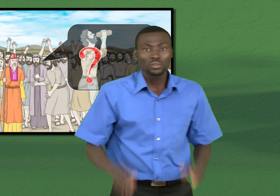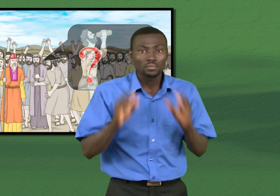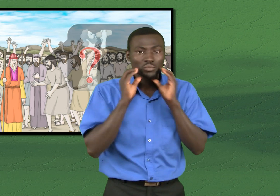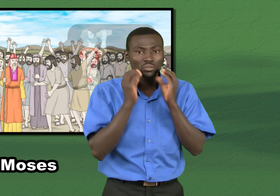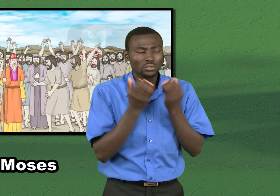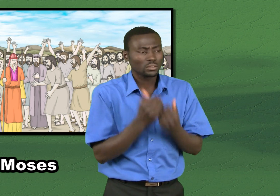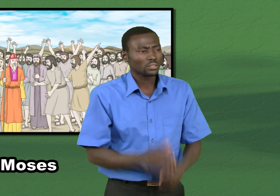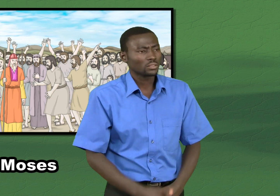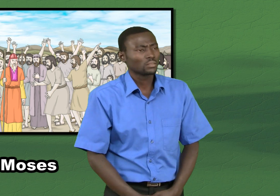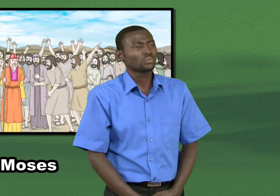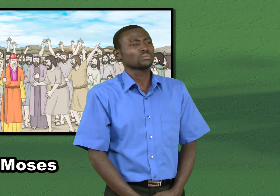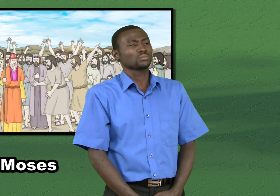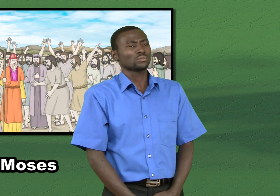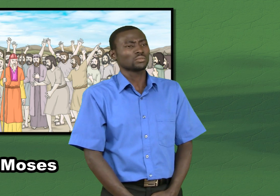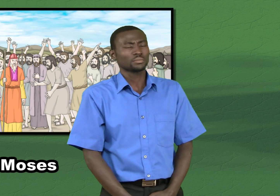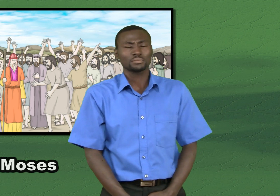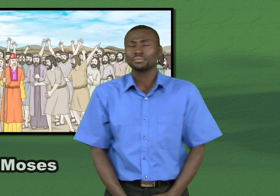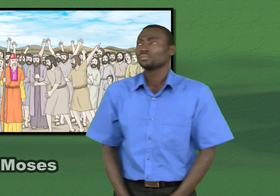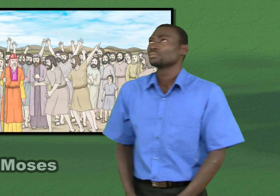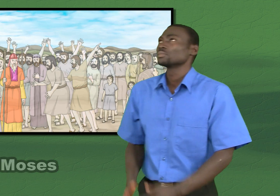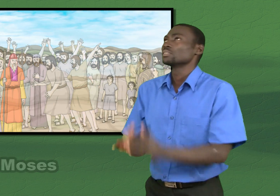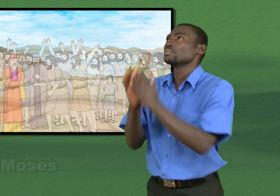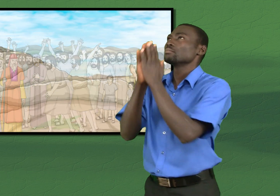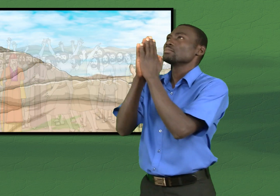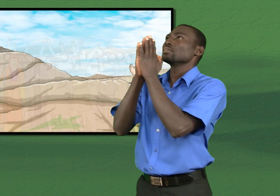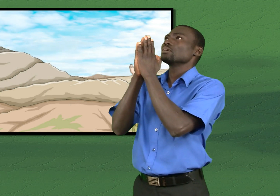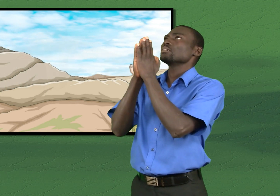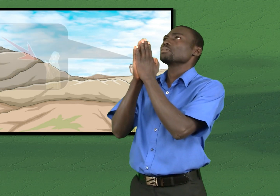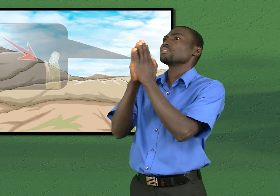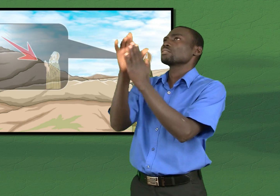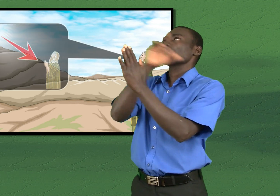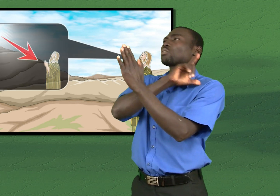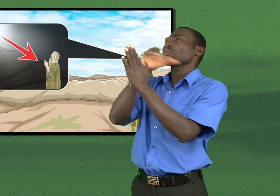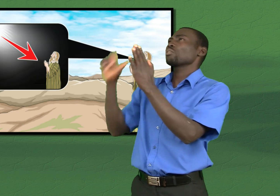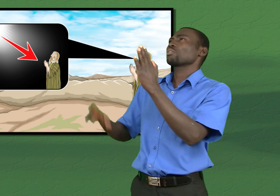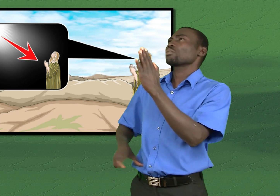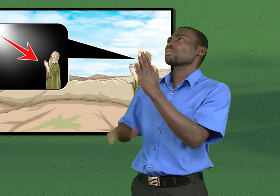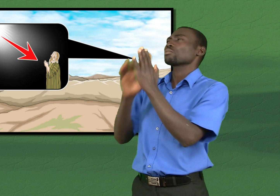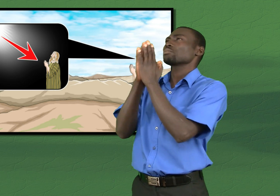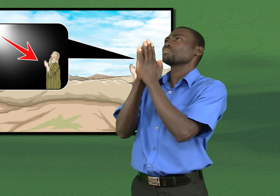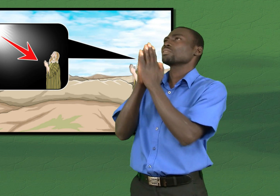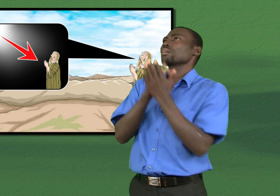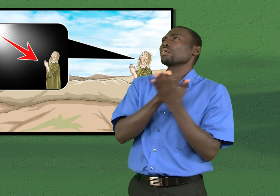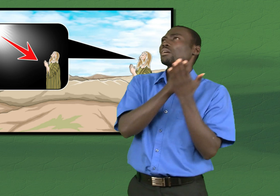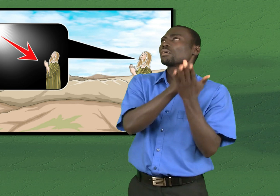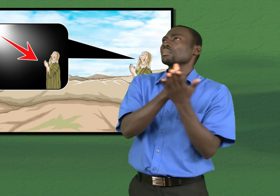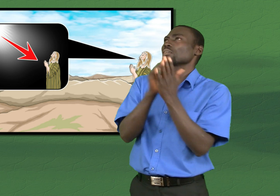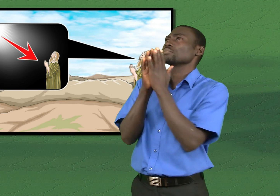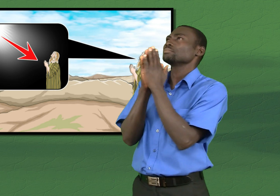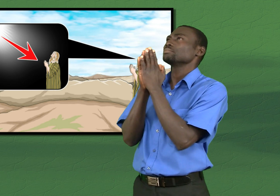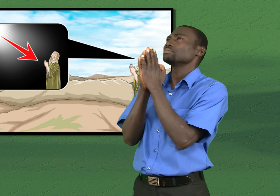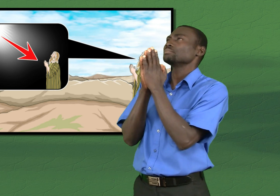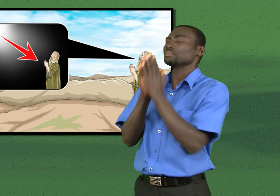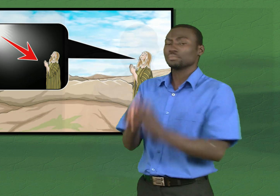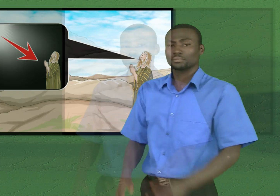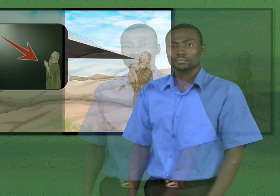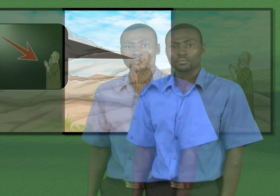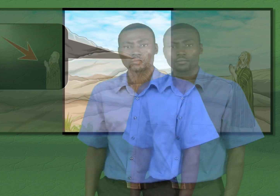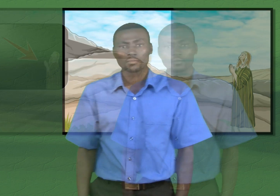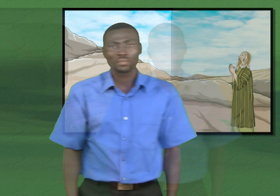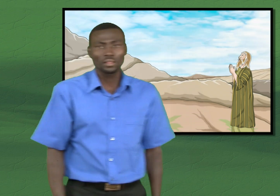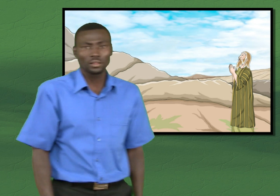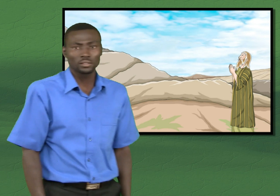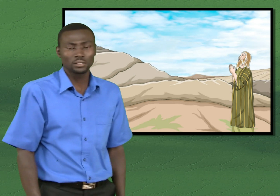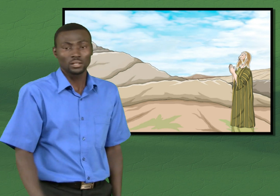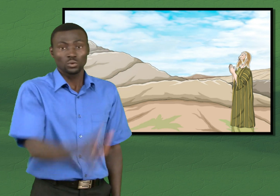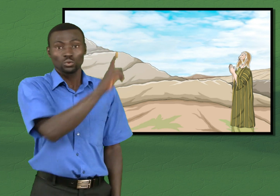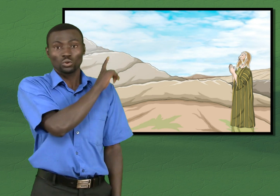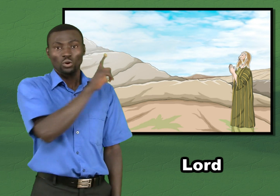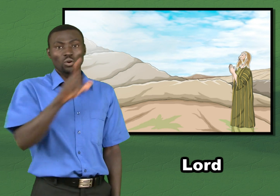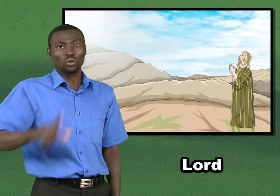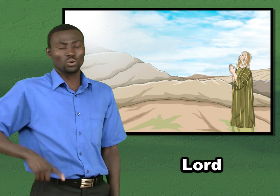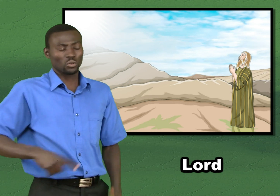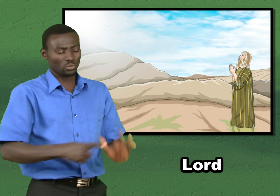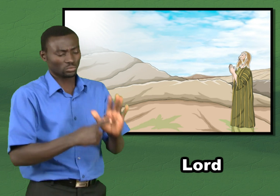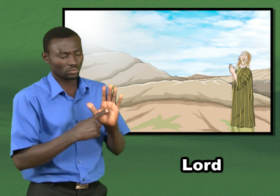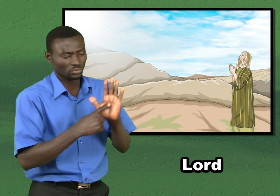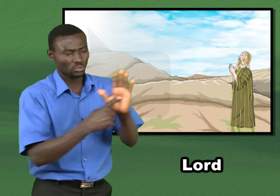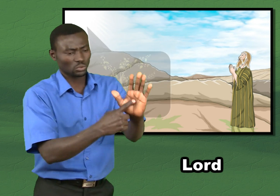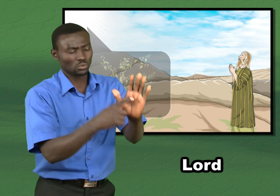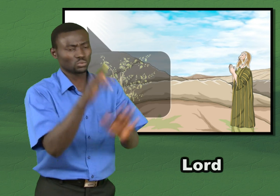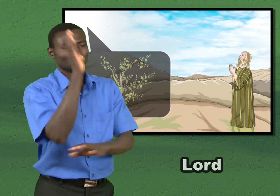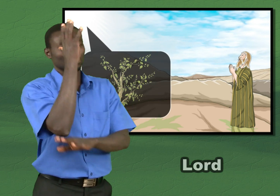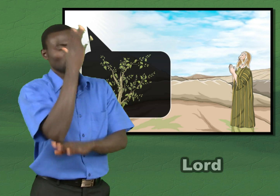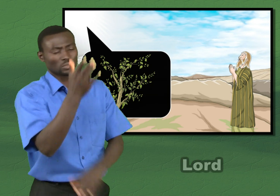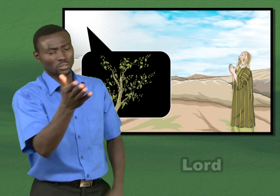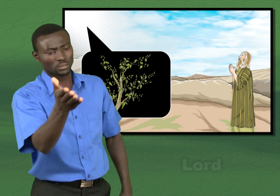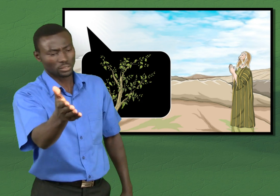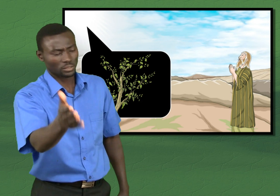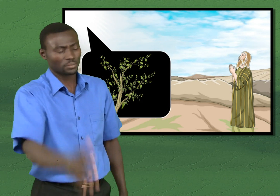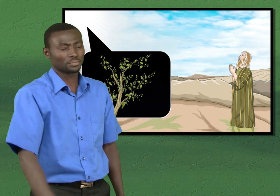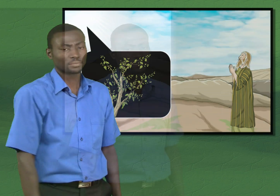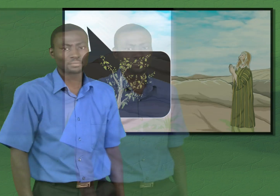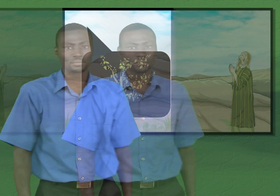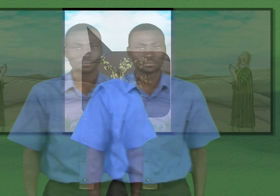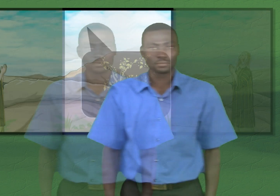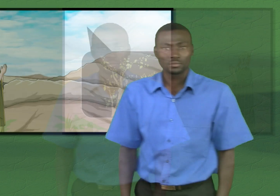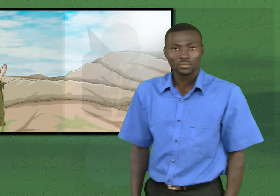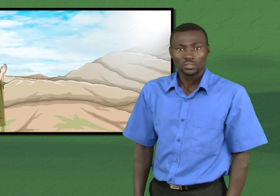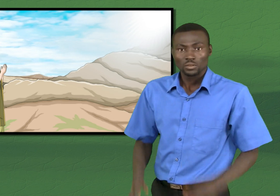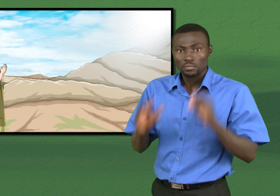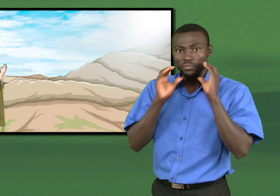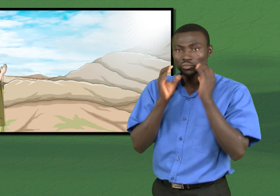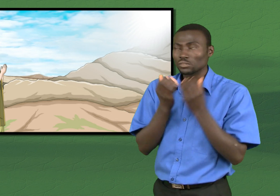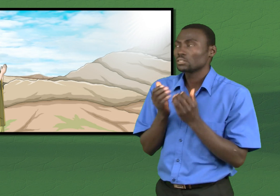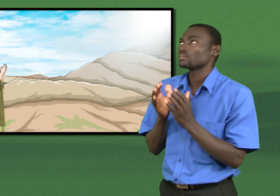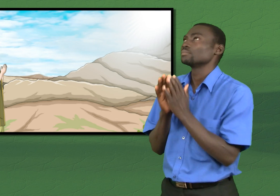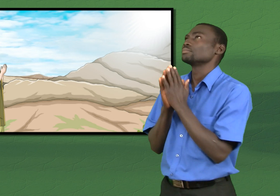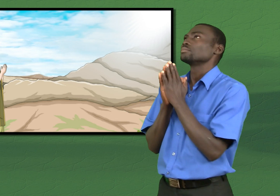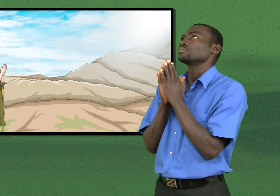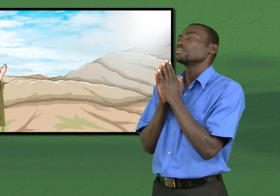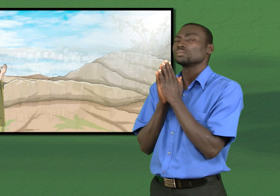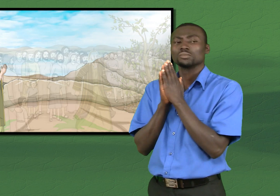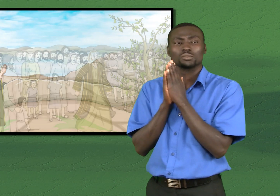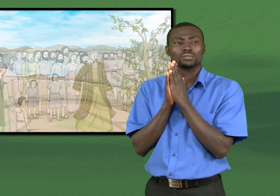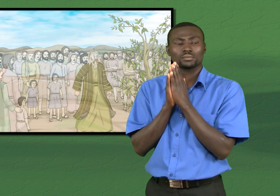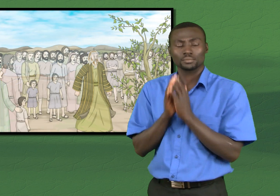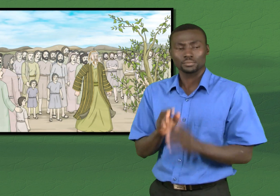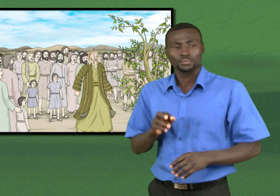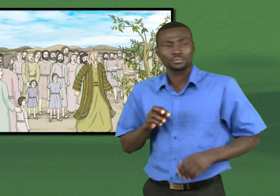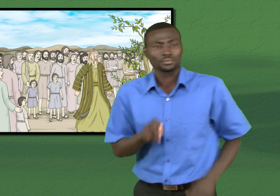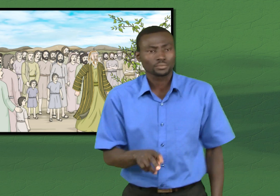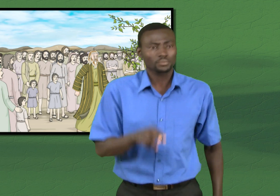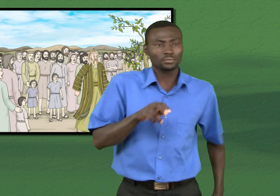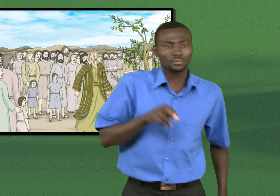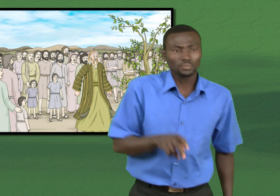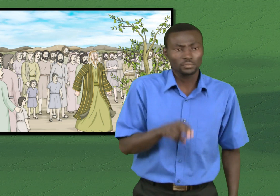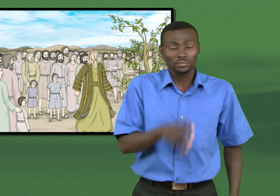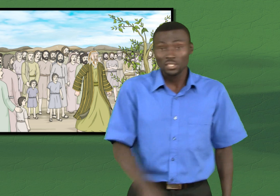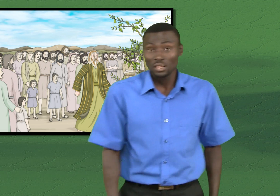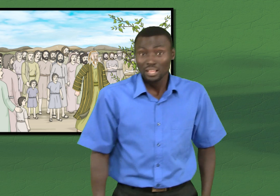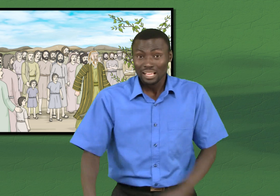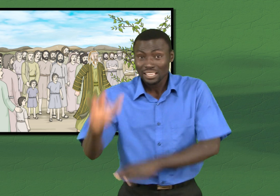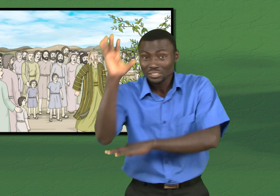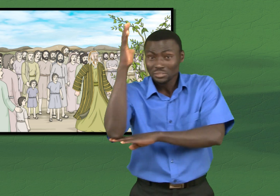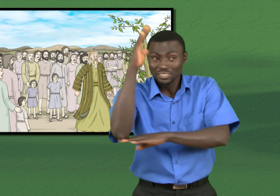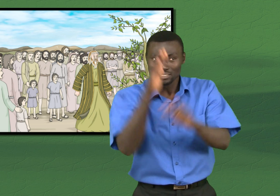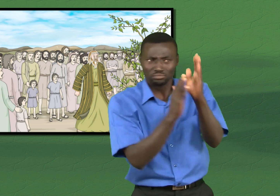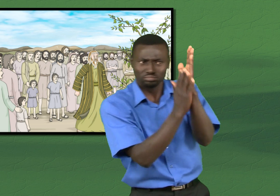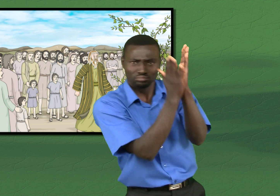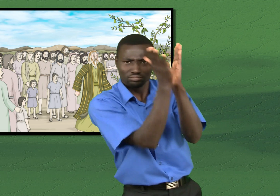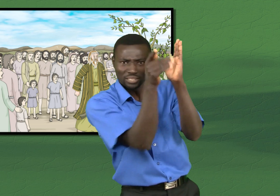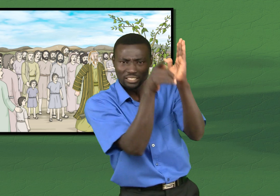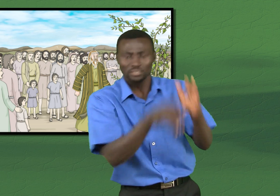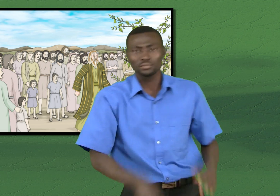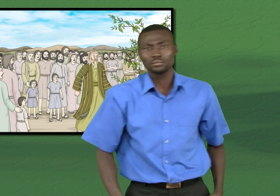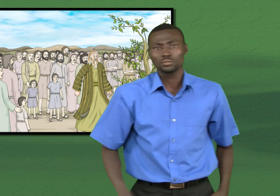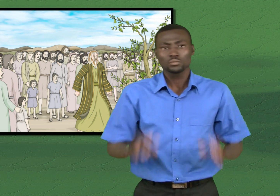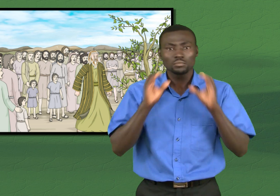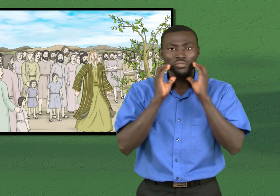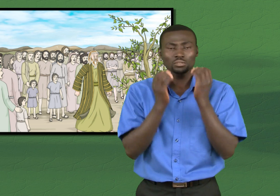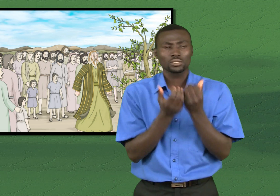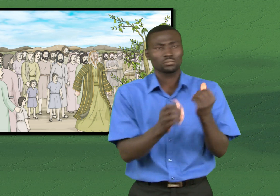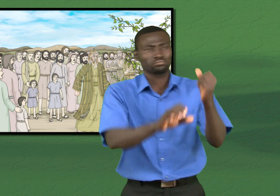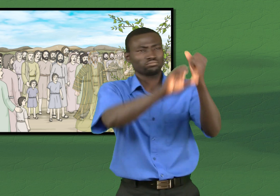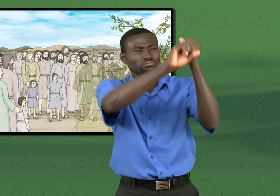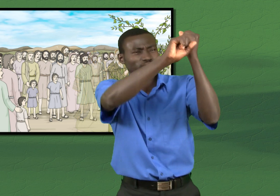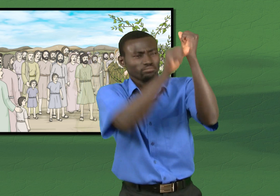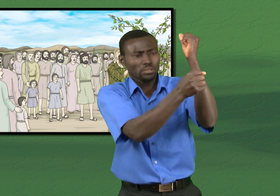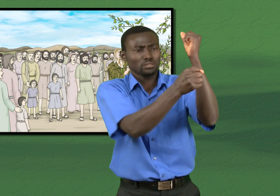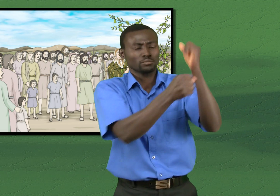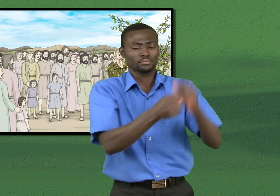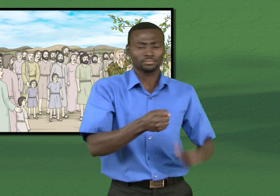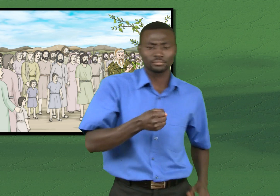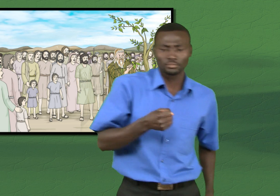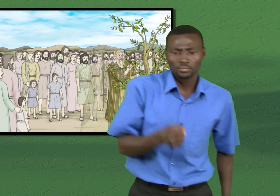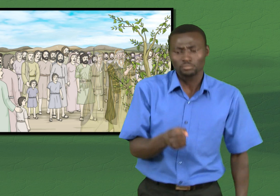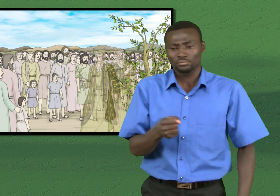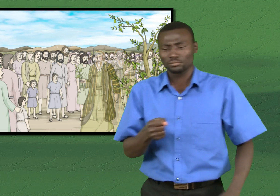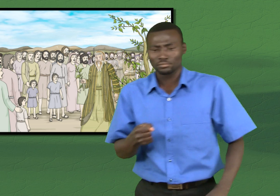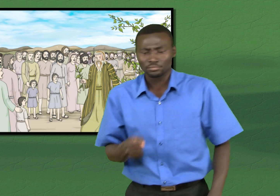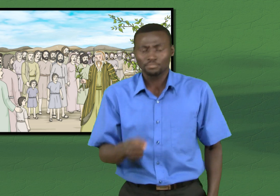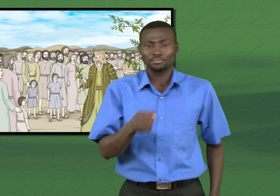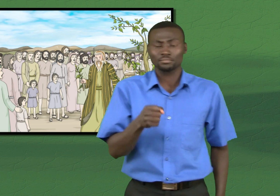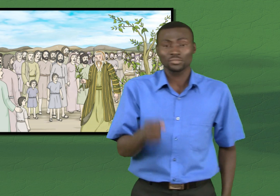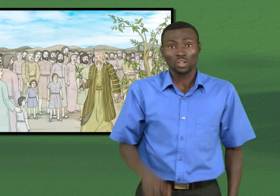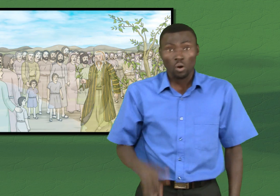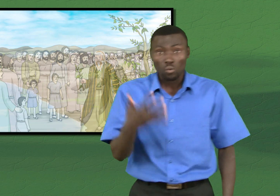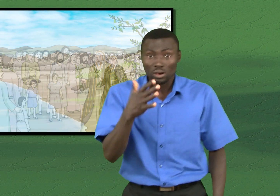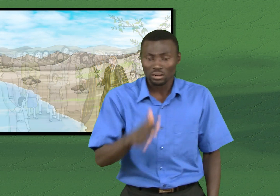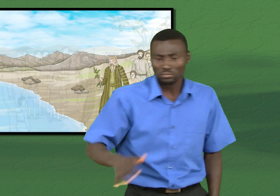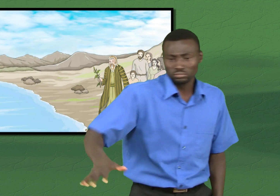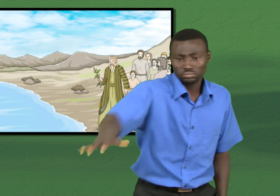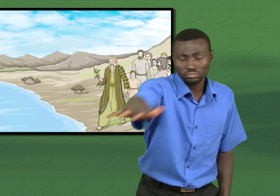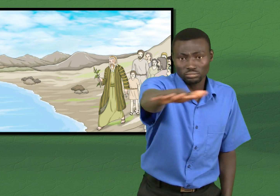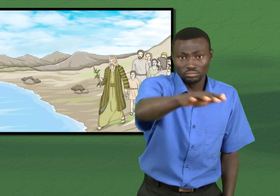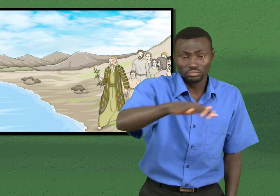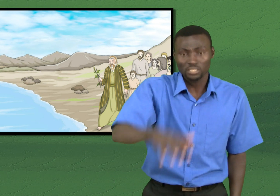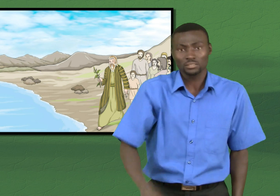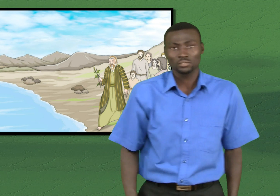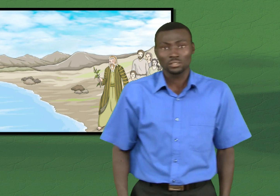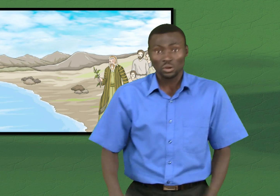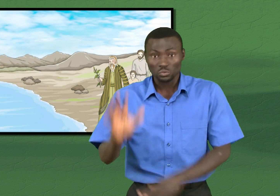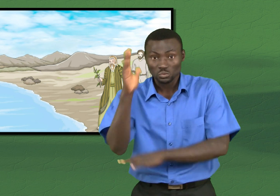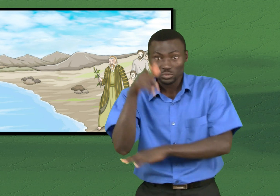And Moses cried out to the LORD, and the LORD showed him a log.